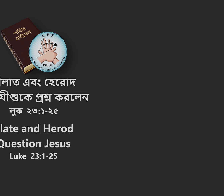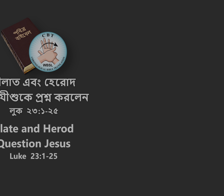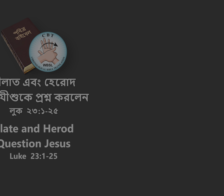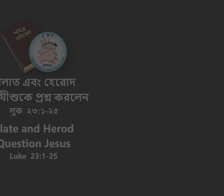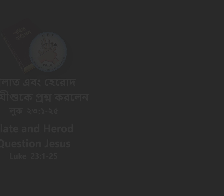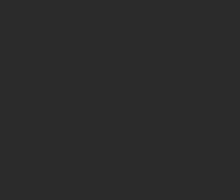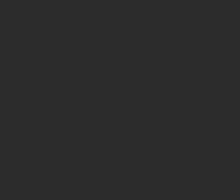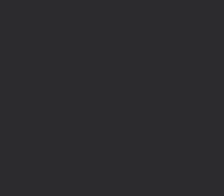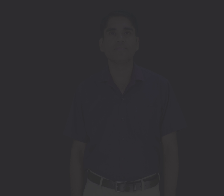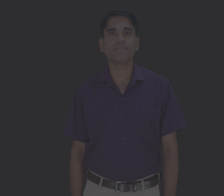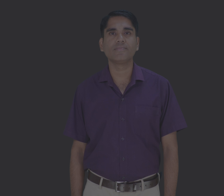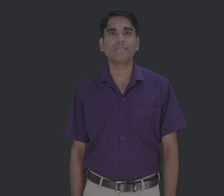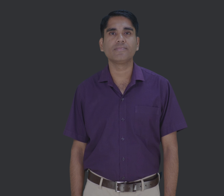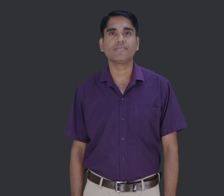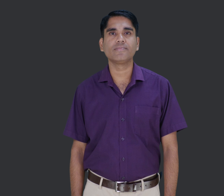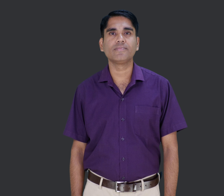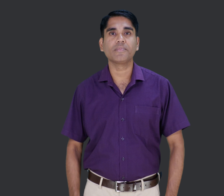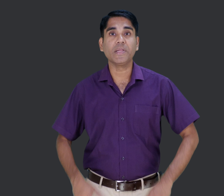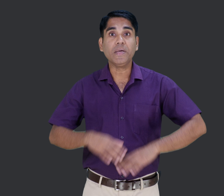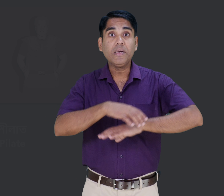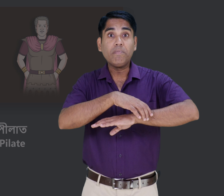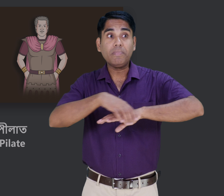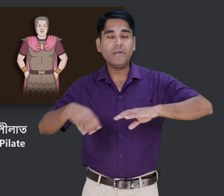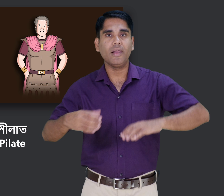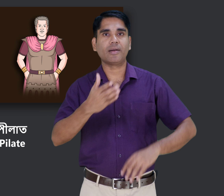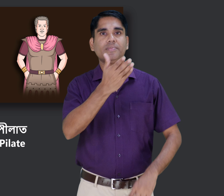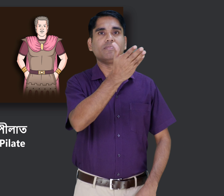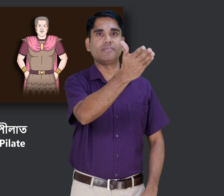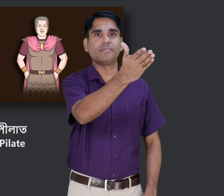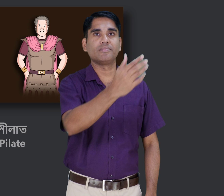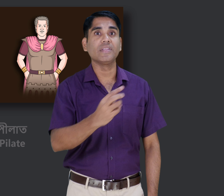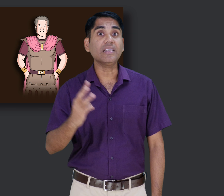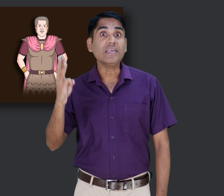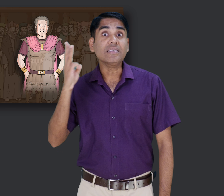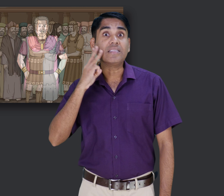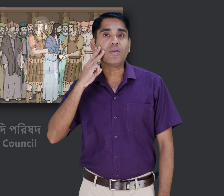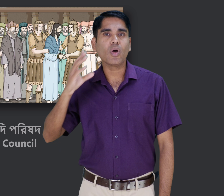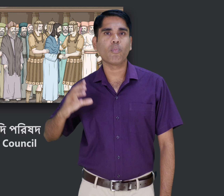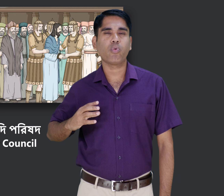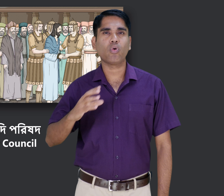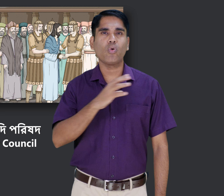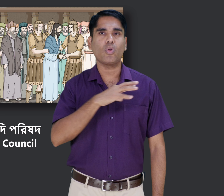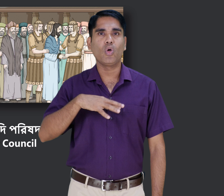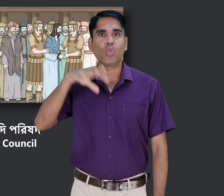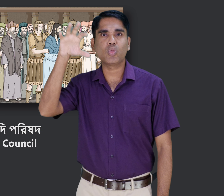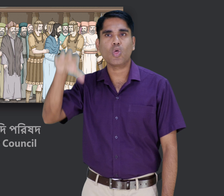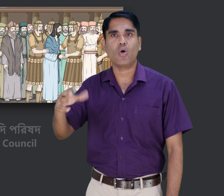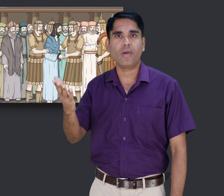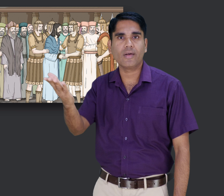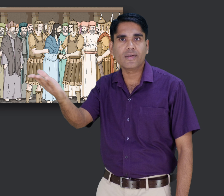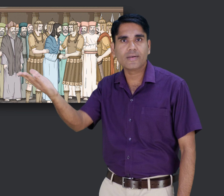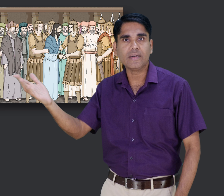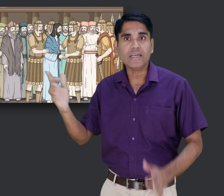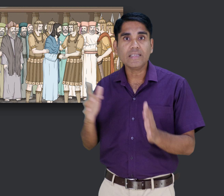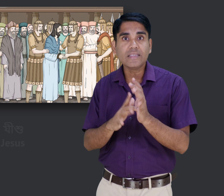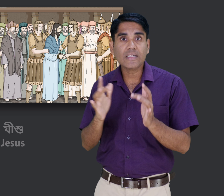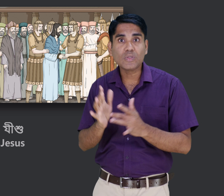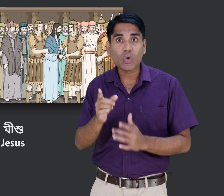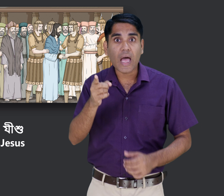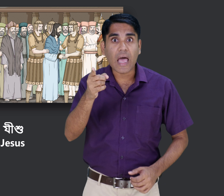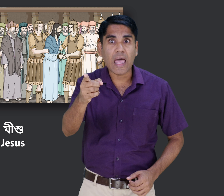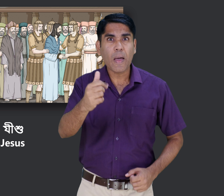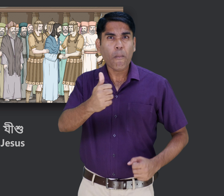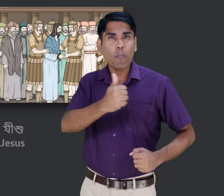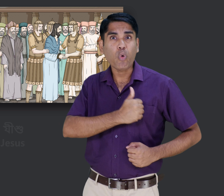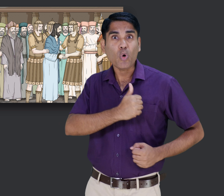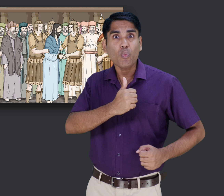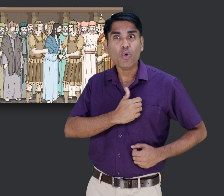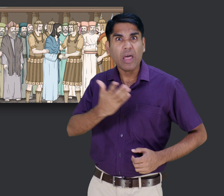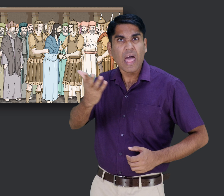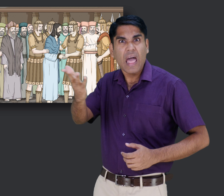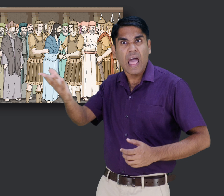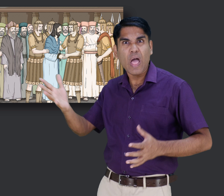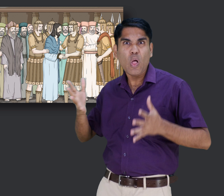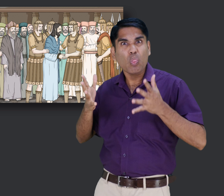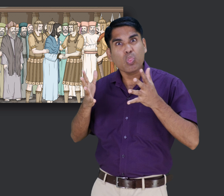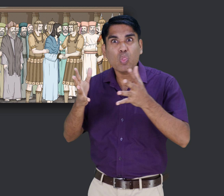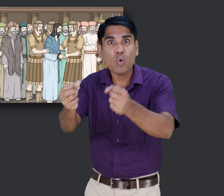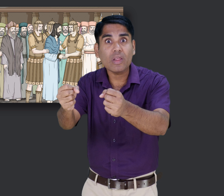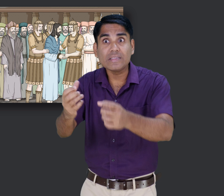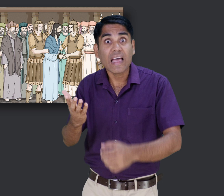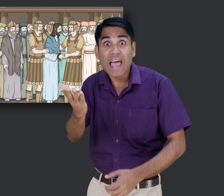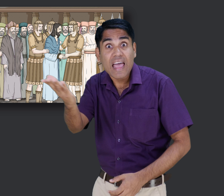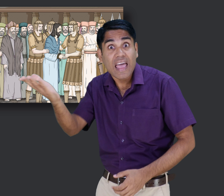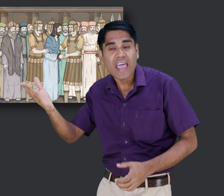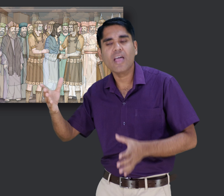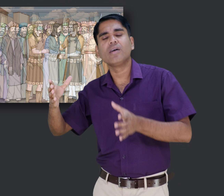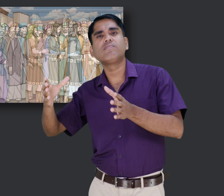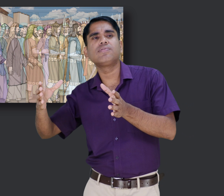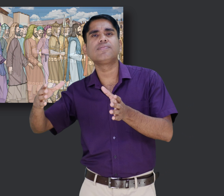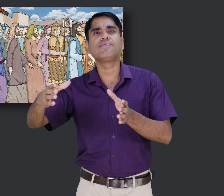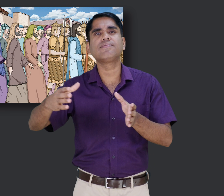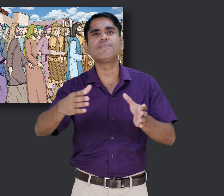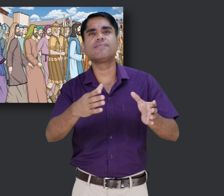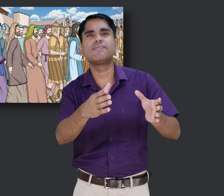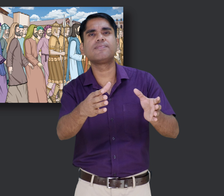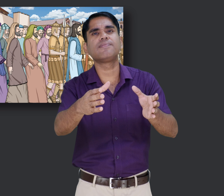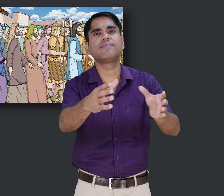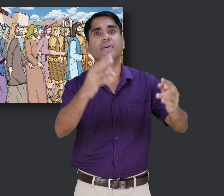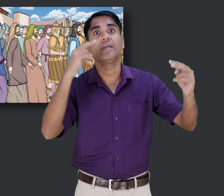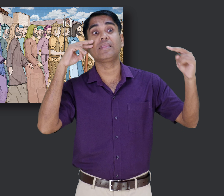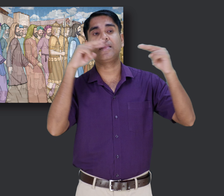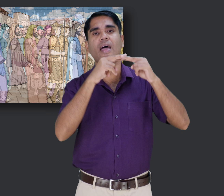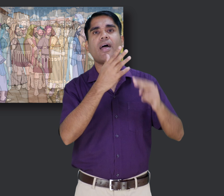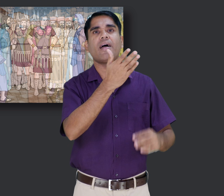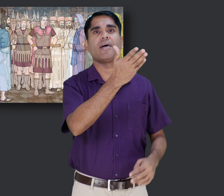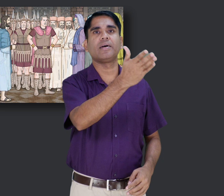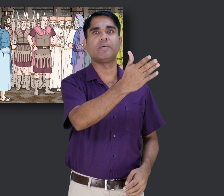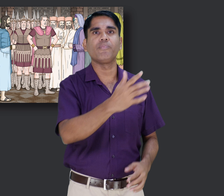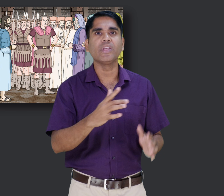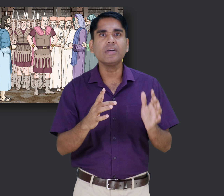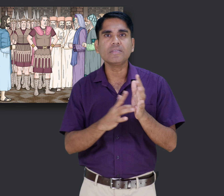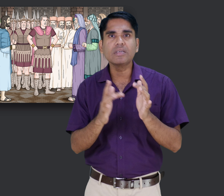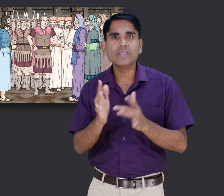Then the whole council rose and led Jesus away to Pilate.